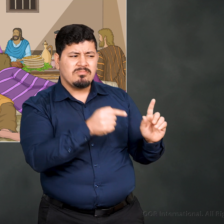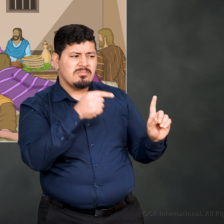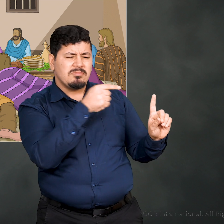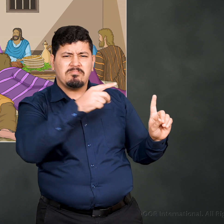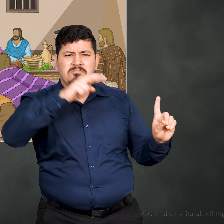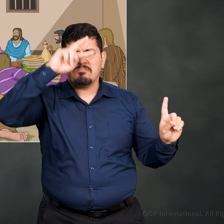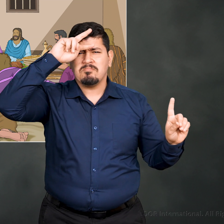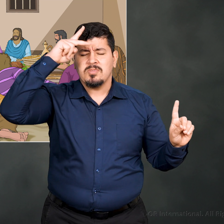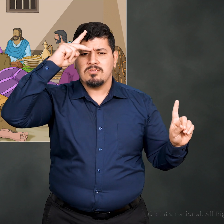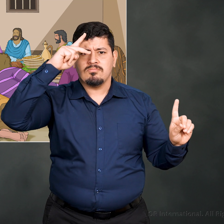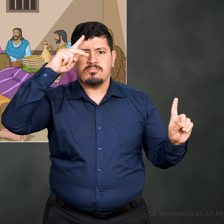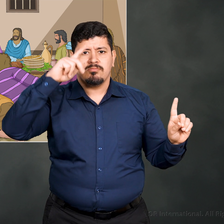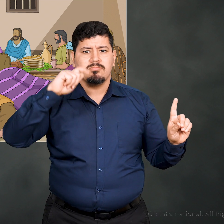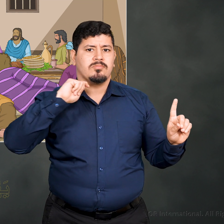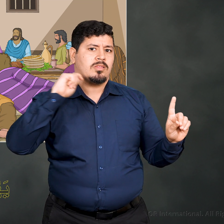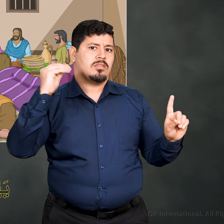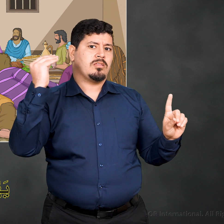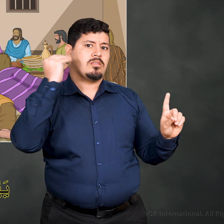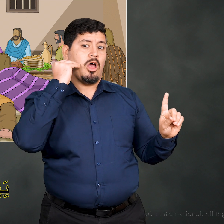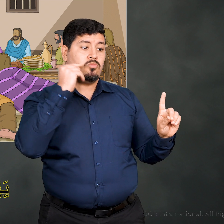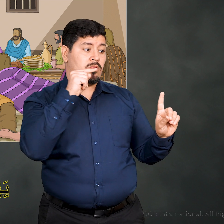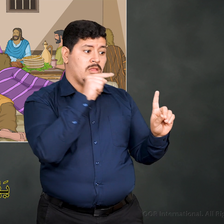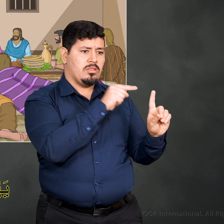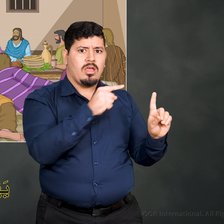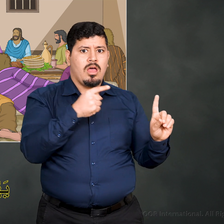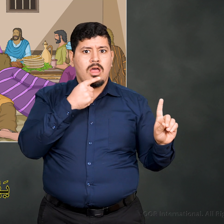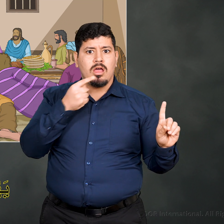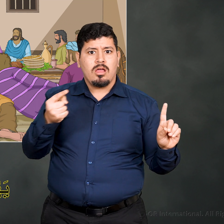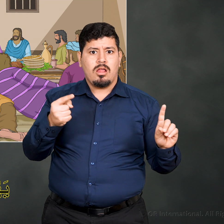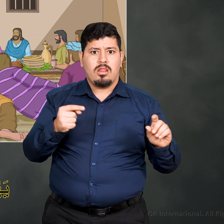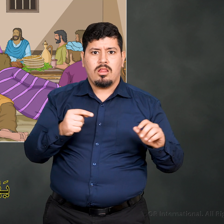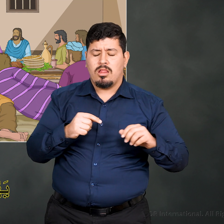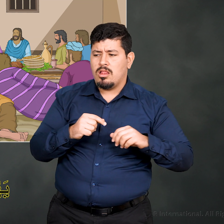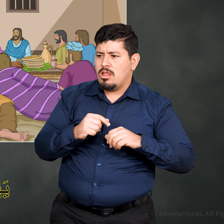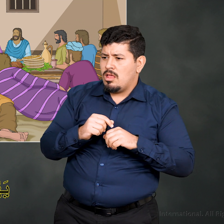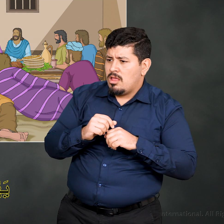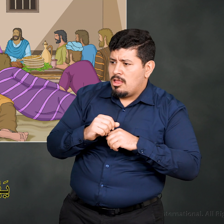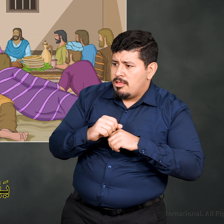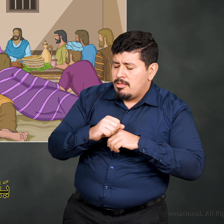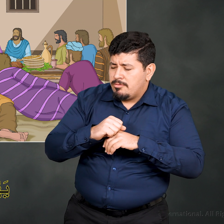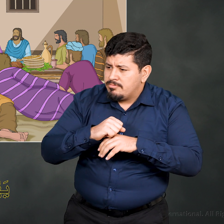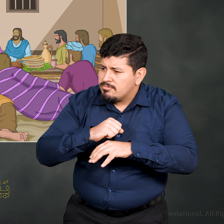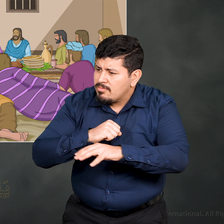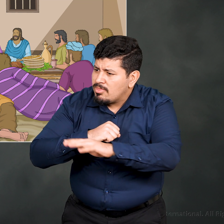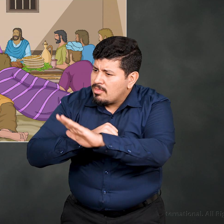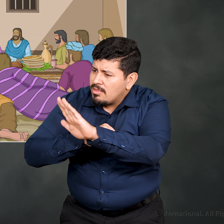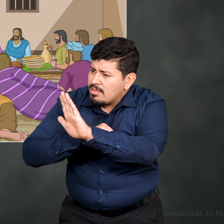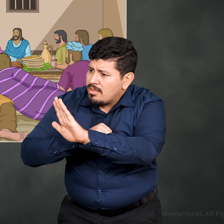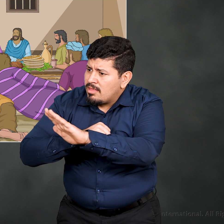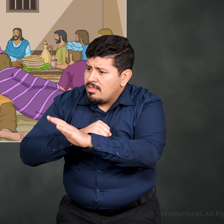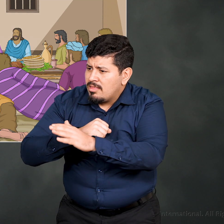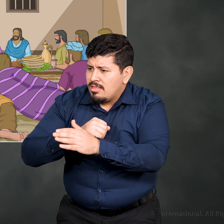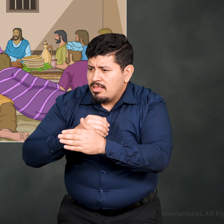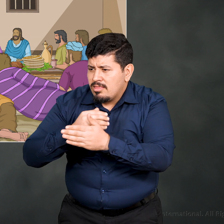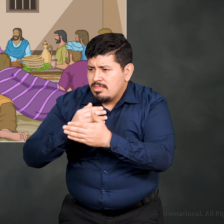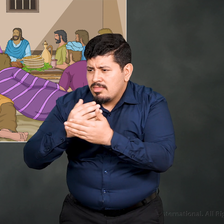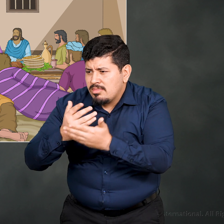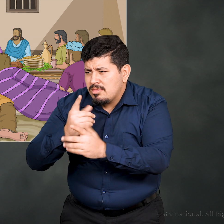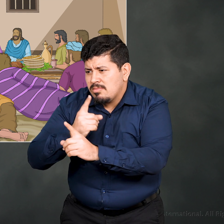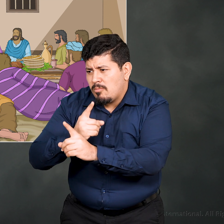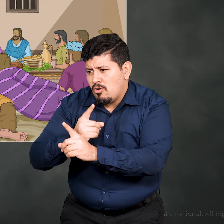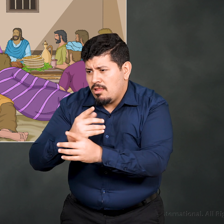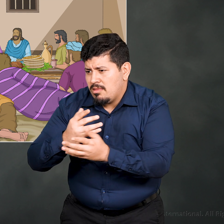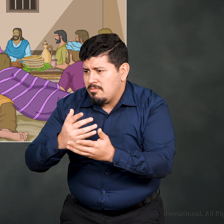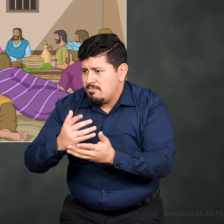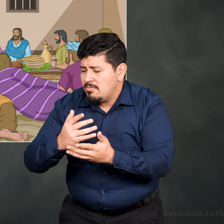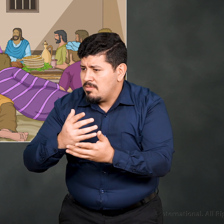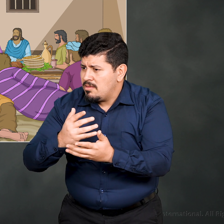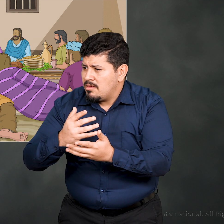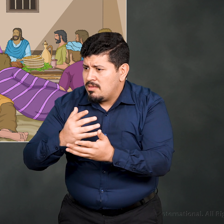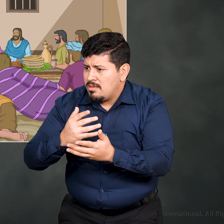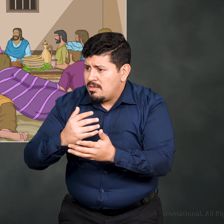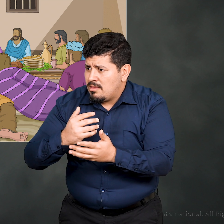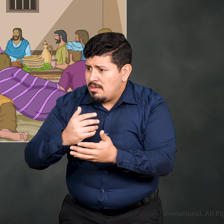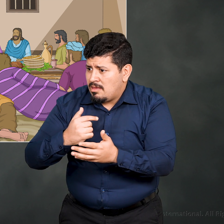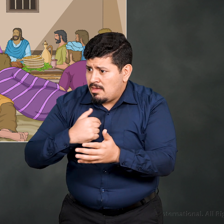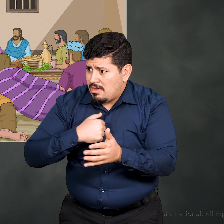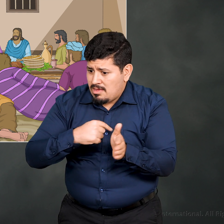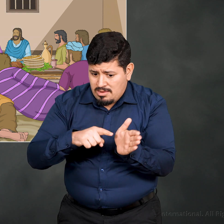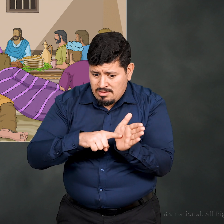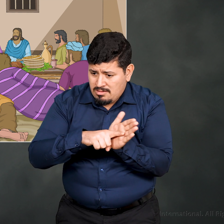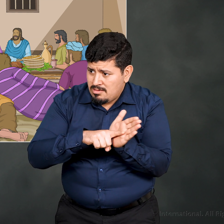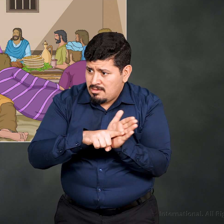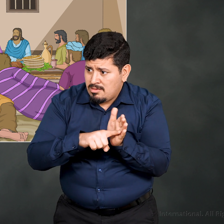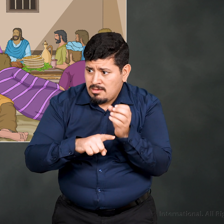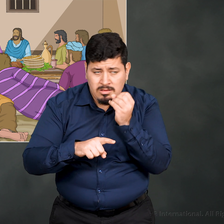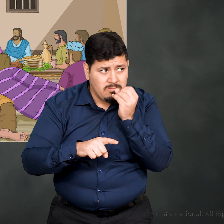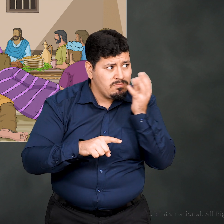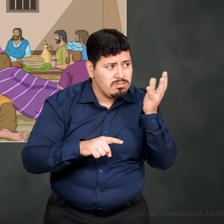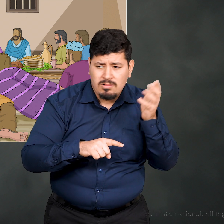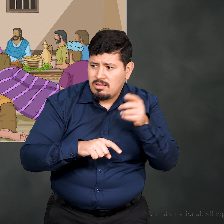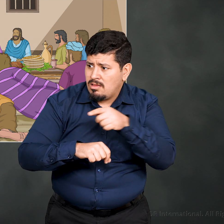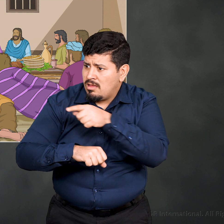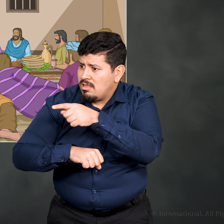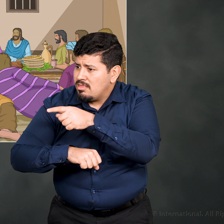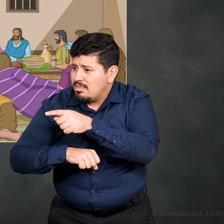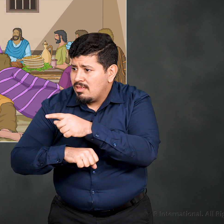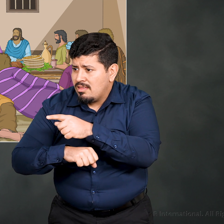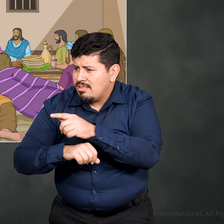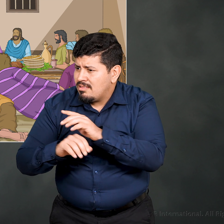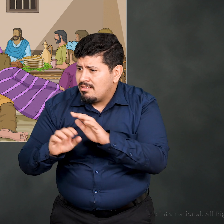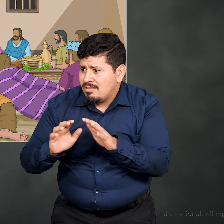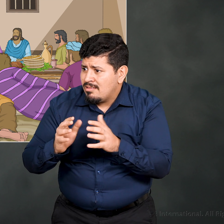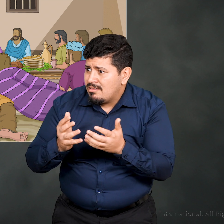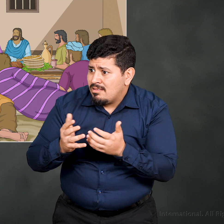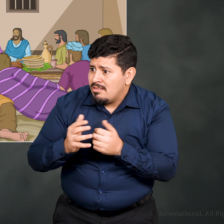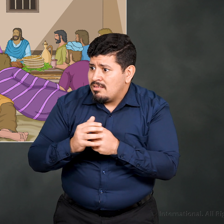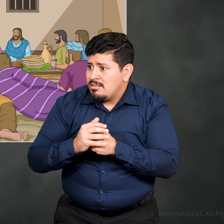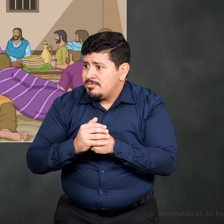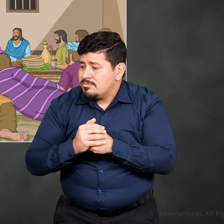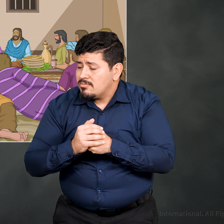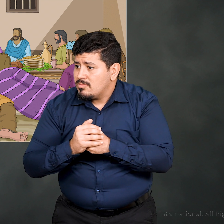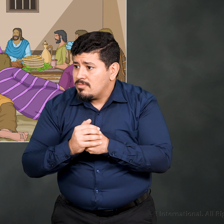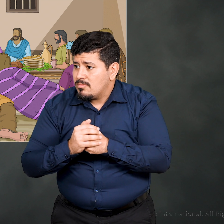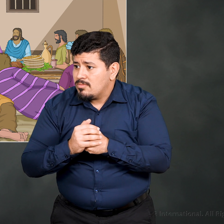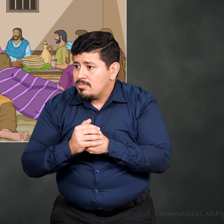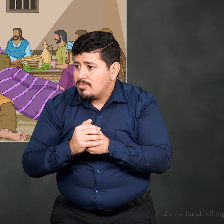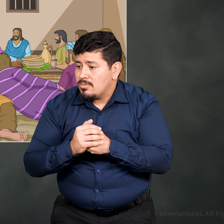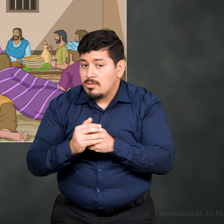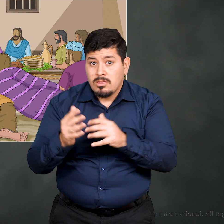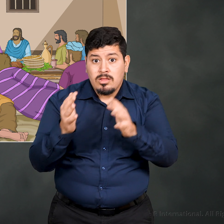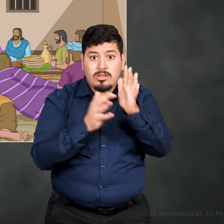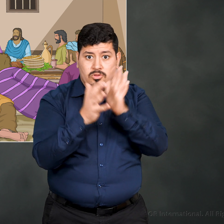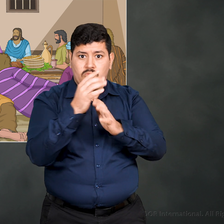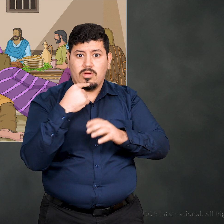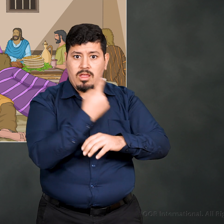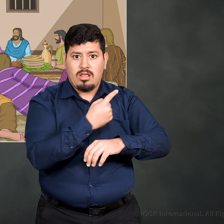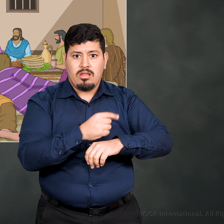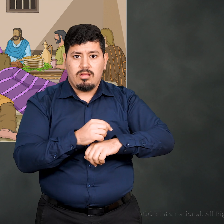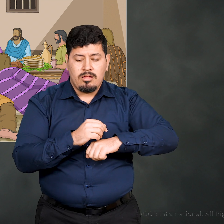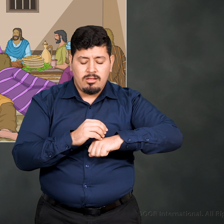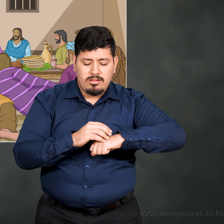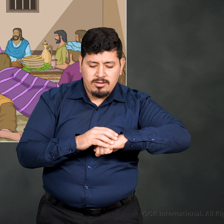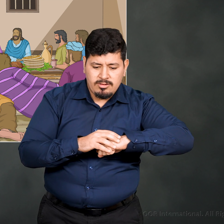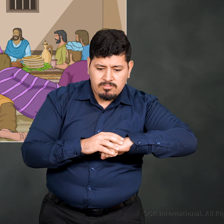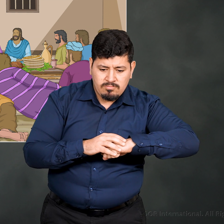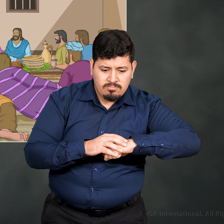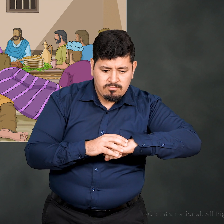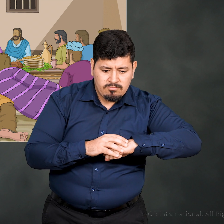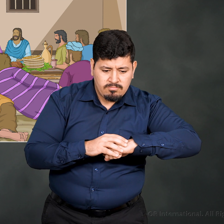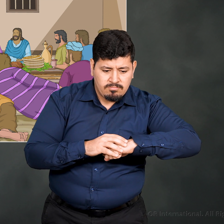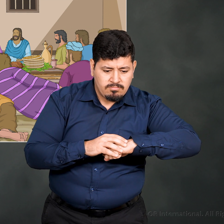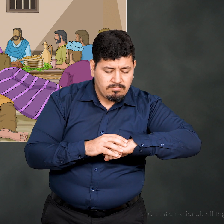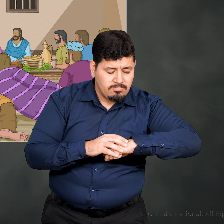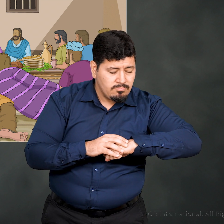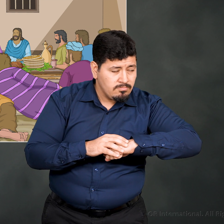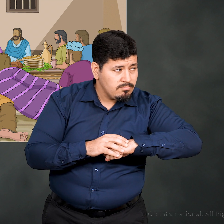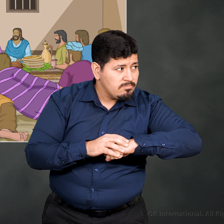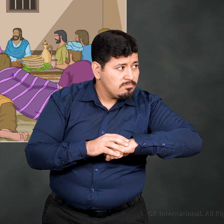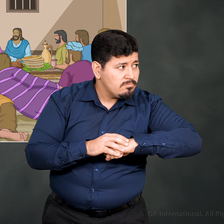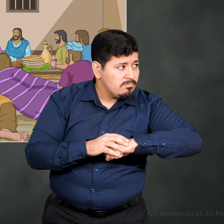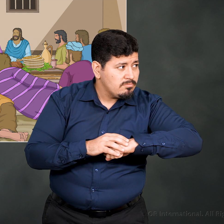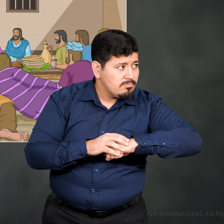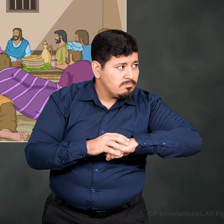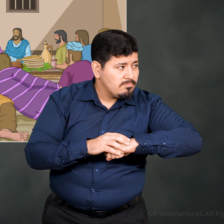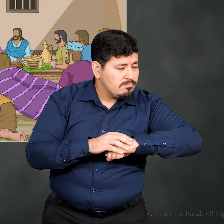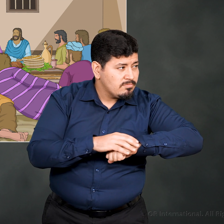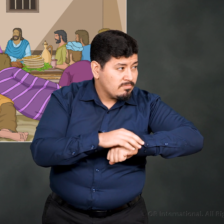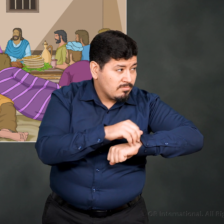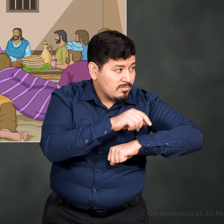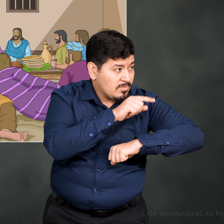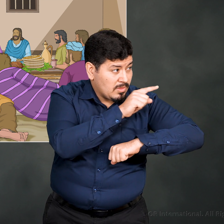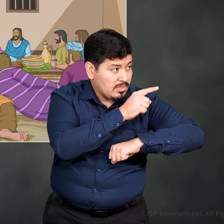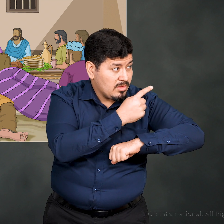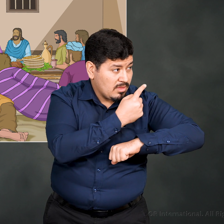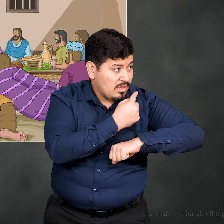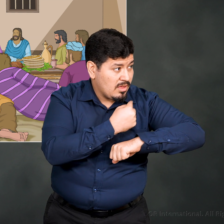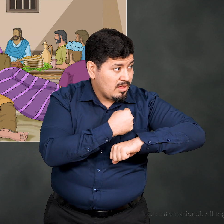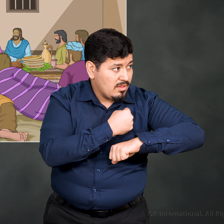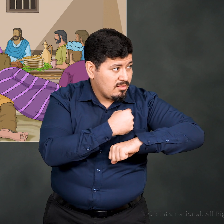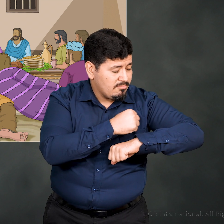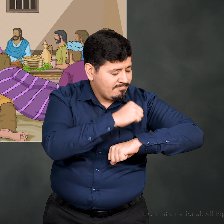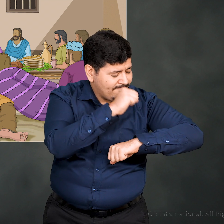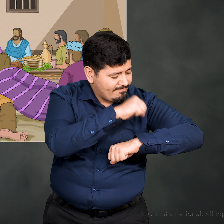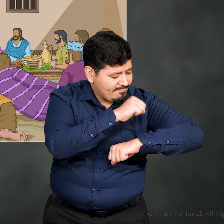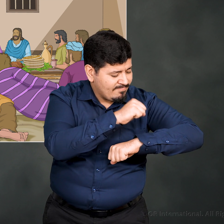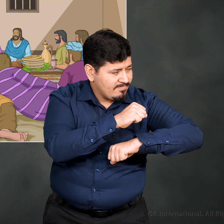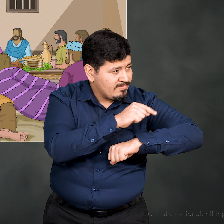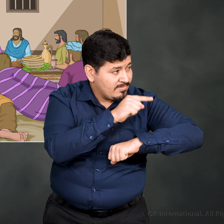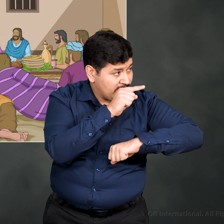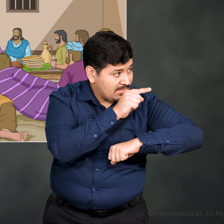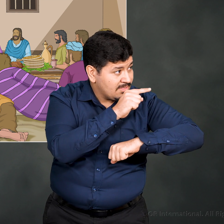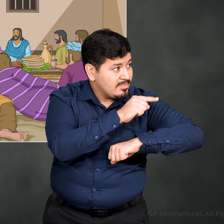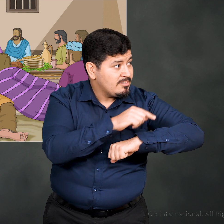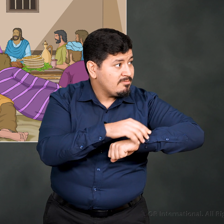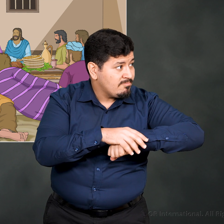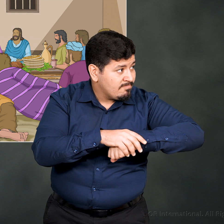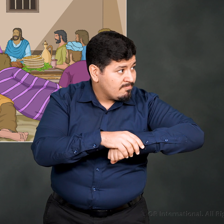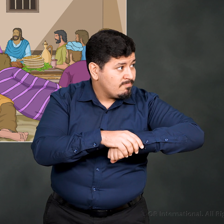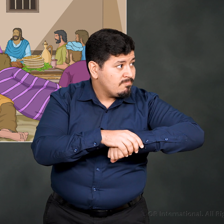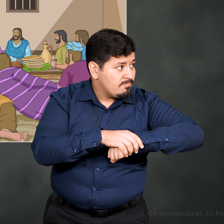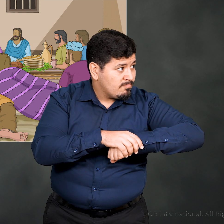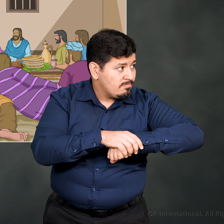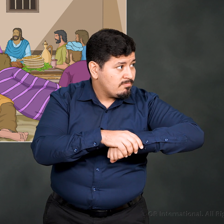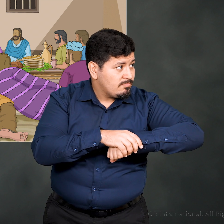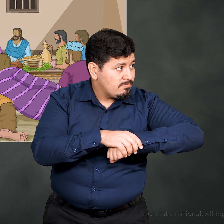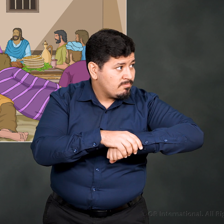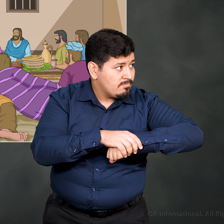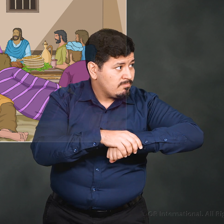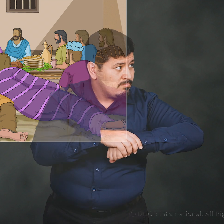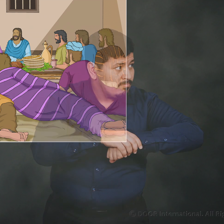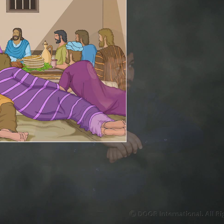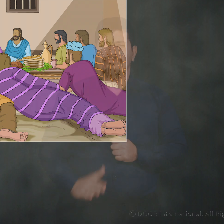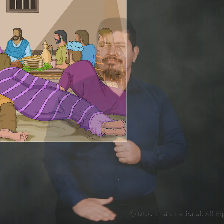Then Judas, who would betray Him, said, “Surely not I, Rabbi?”